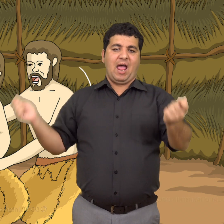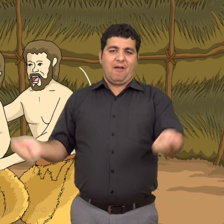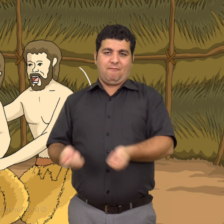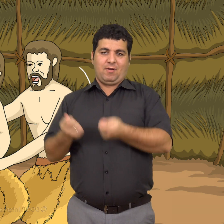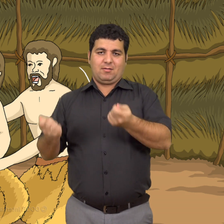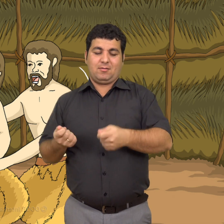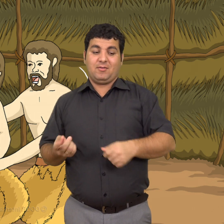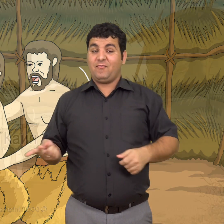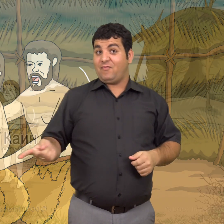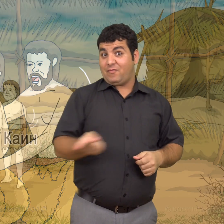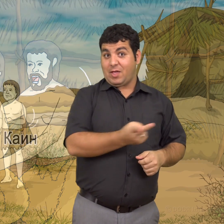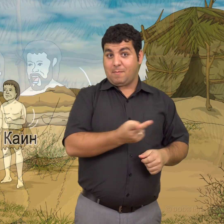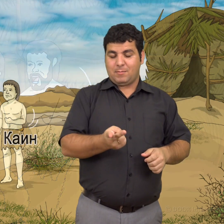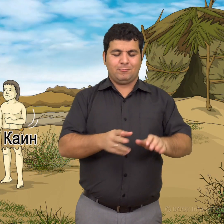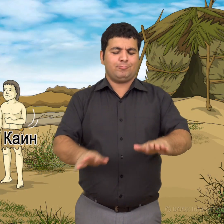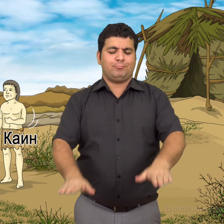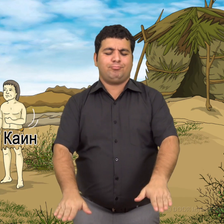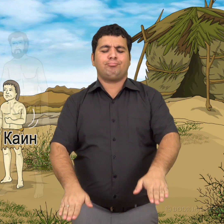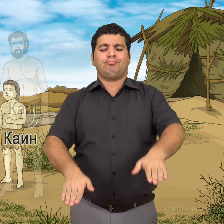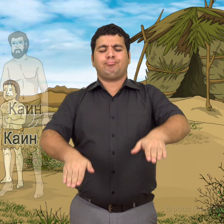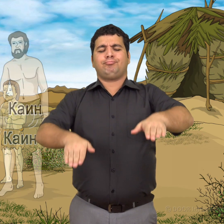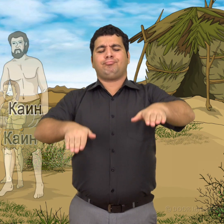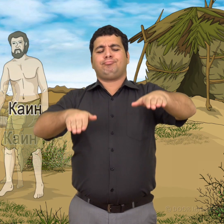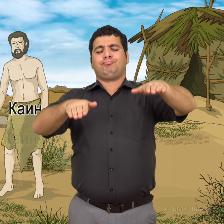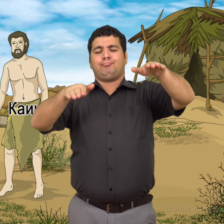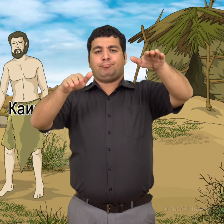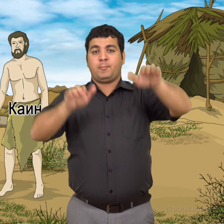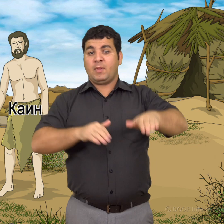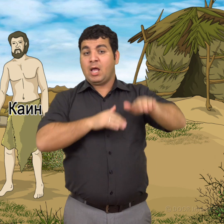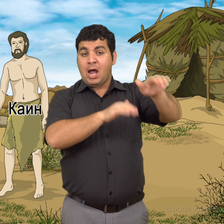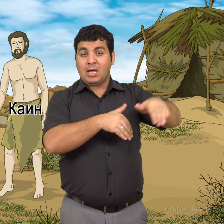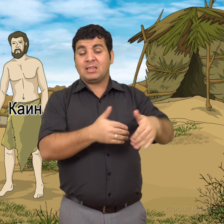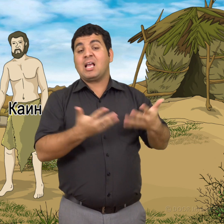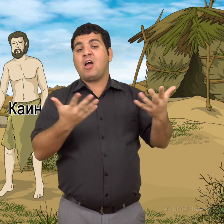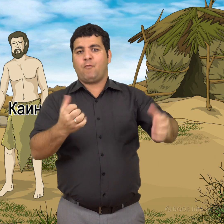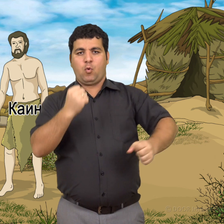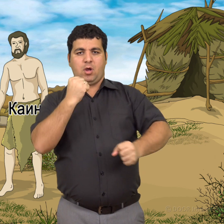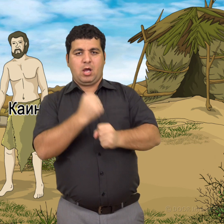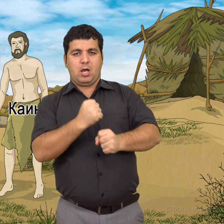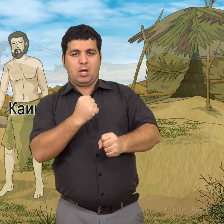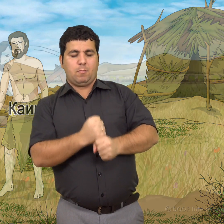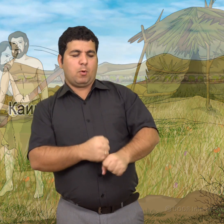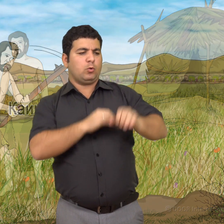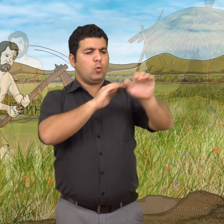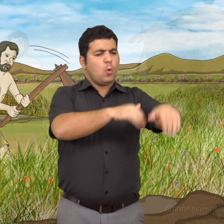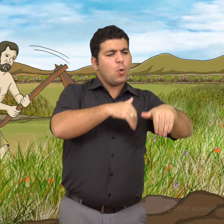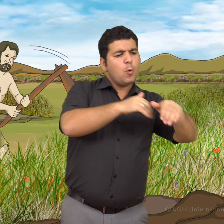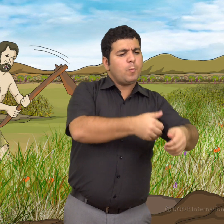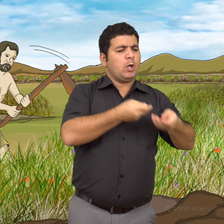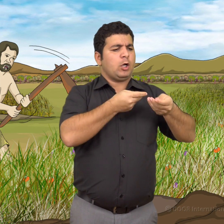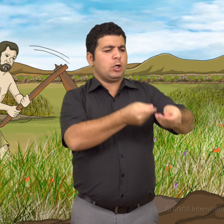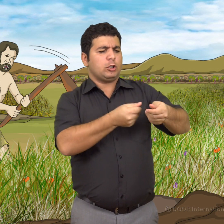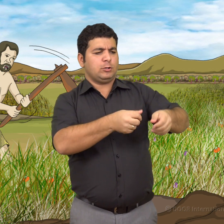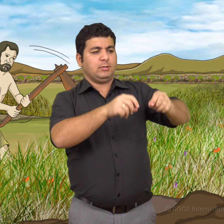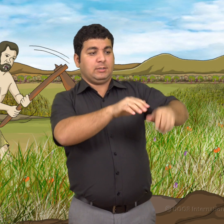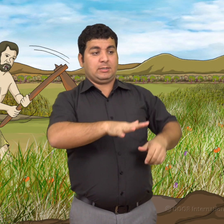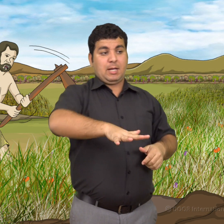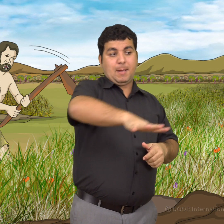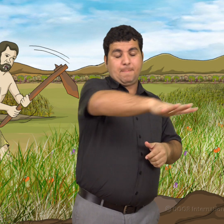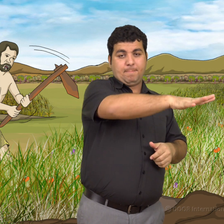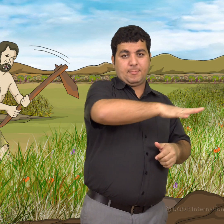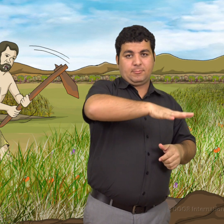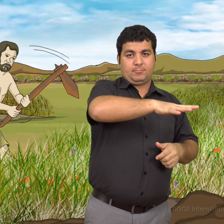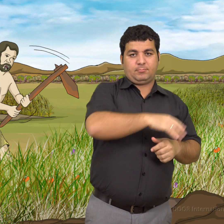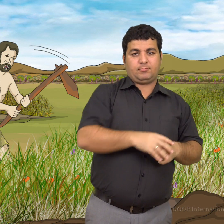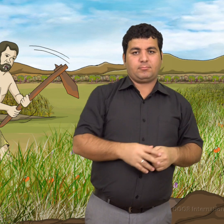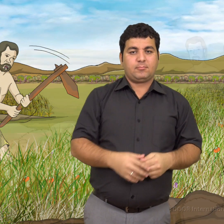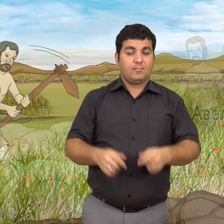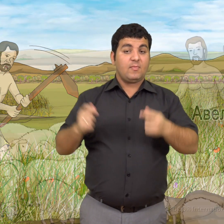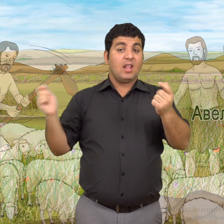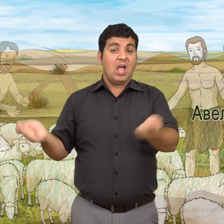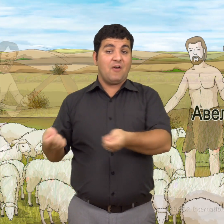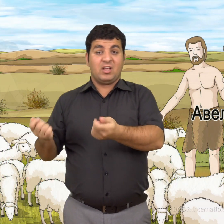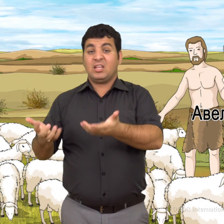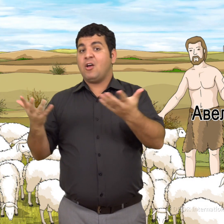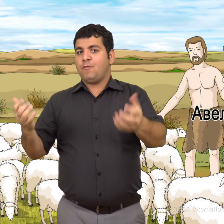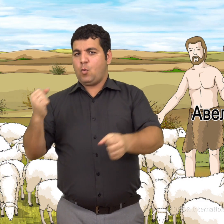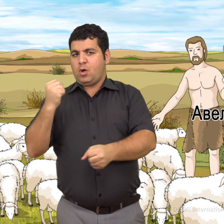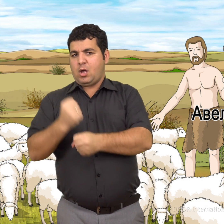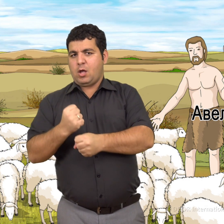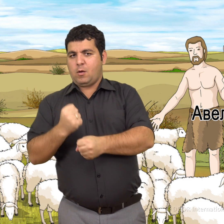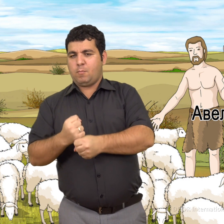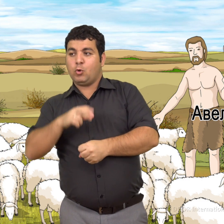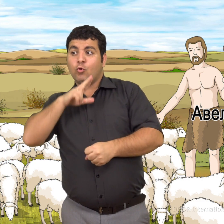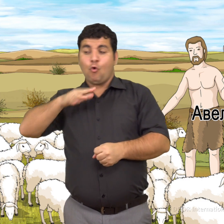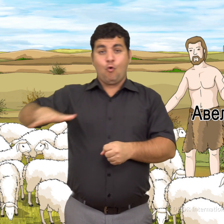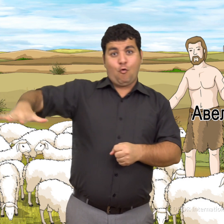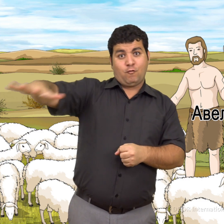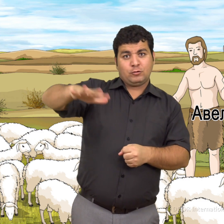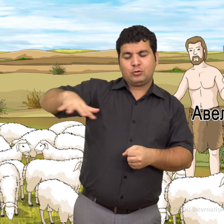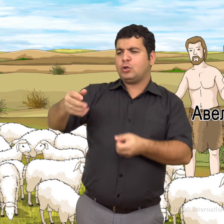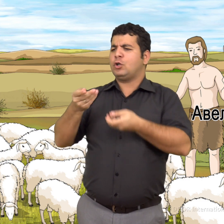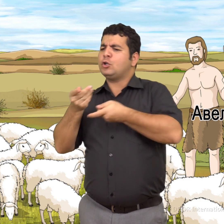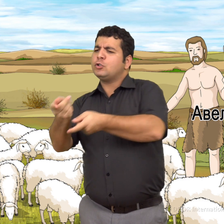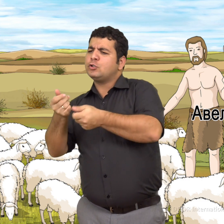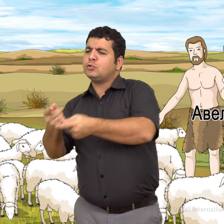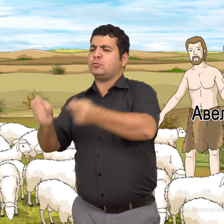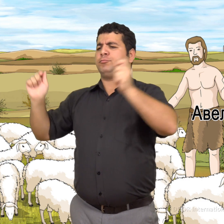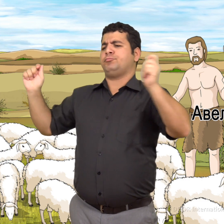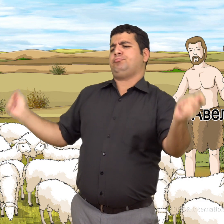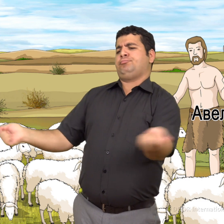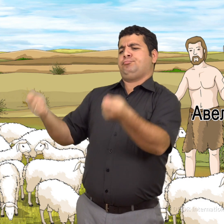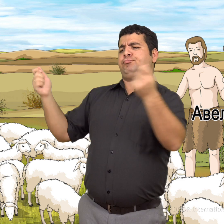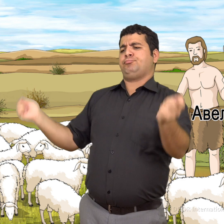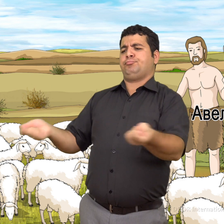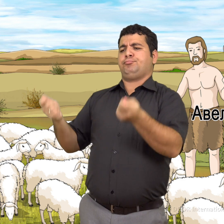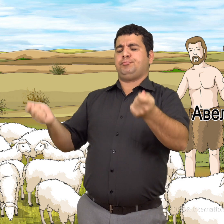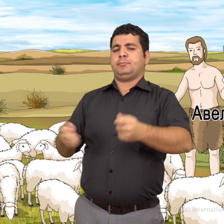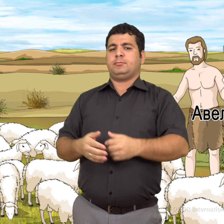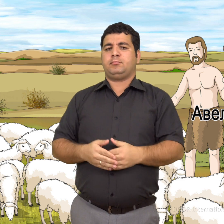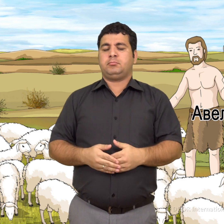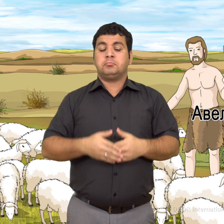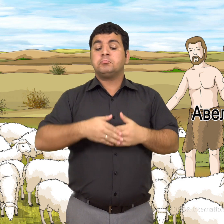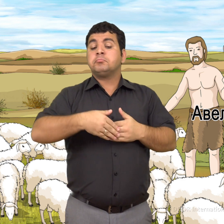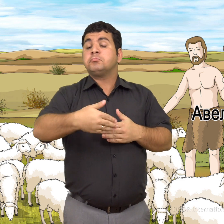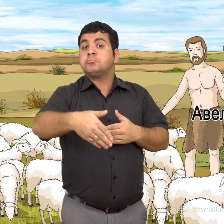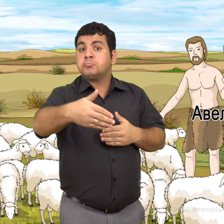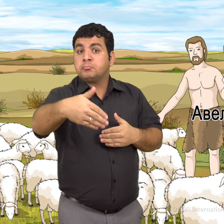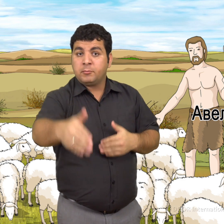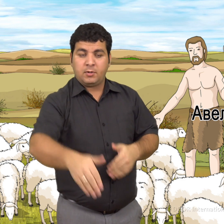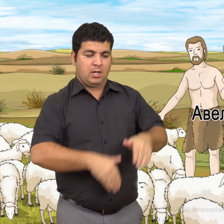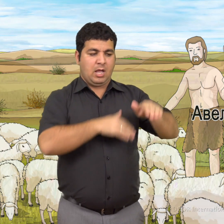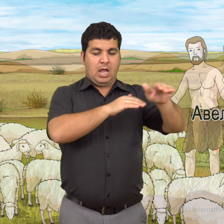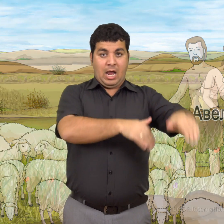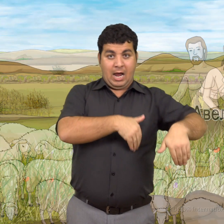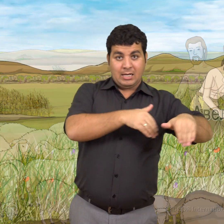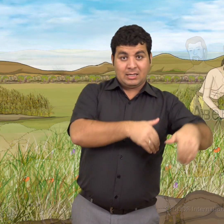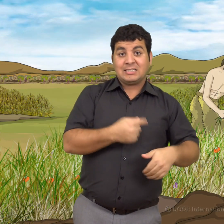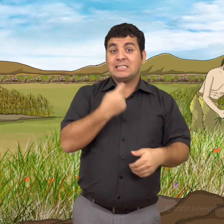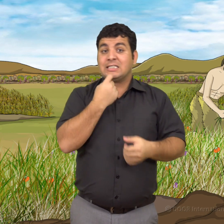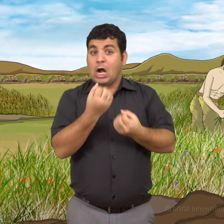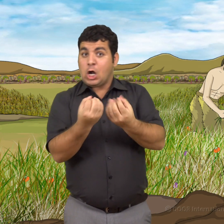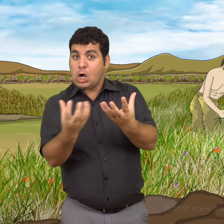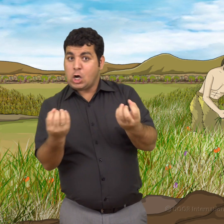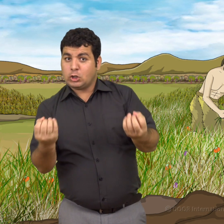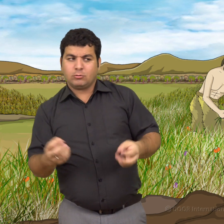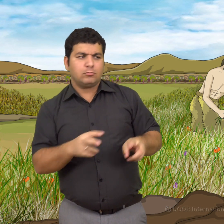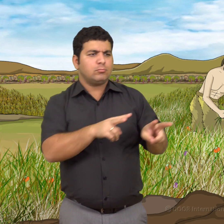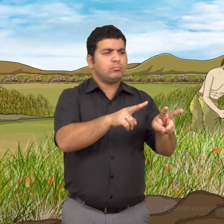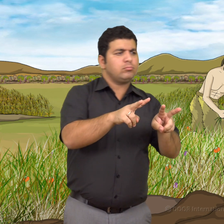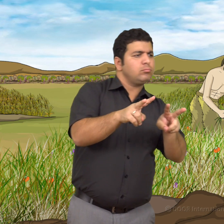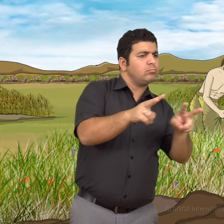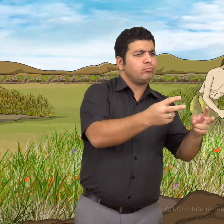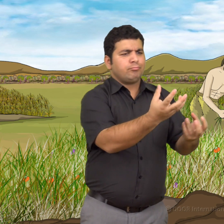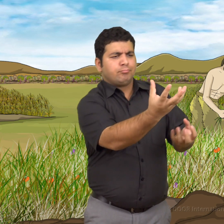Now Abel was a keeper of sheep, while Cain was a tiller of the soil.